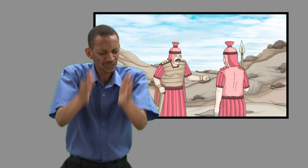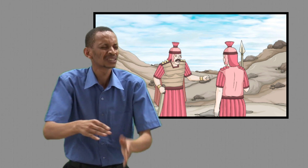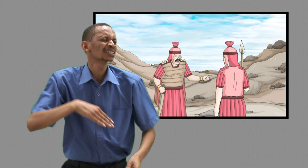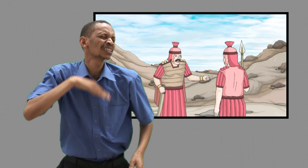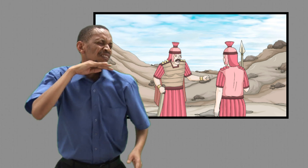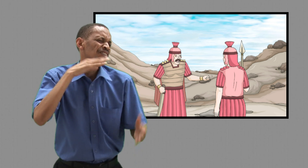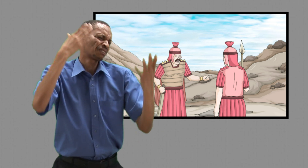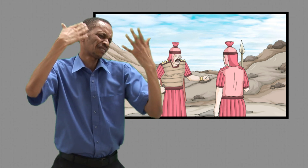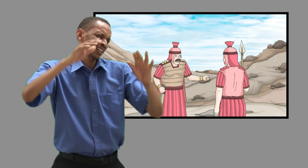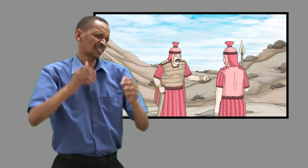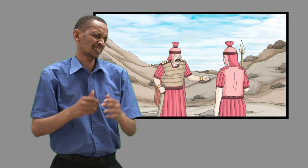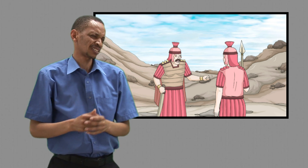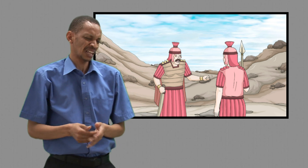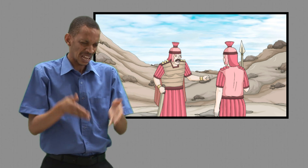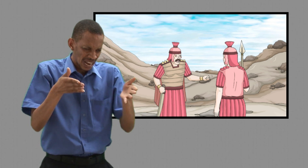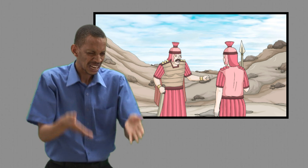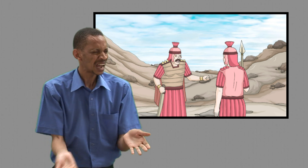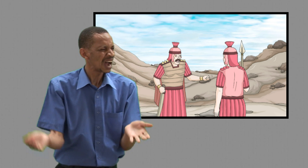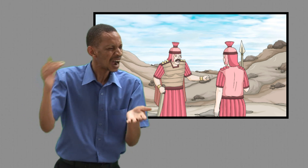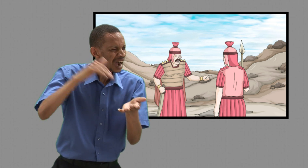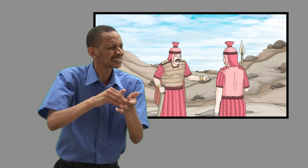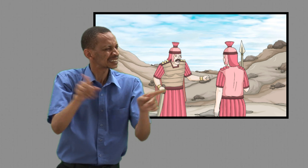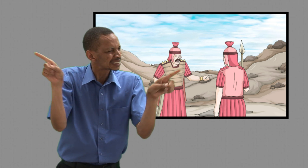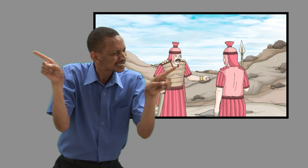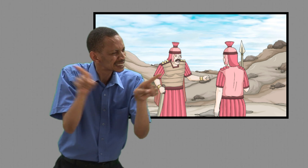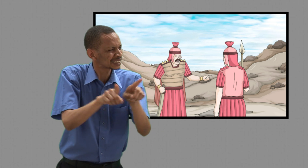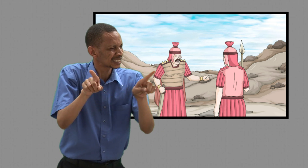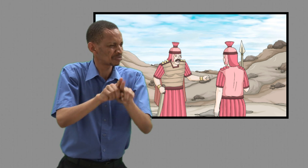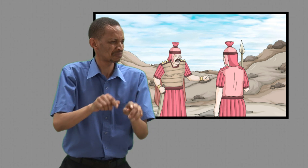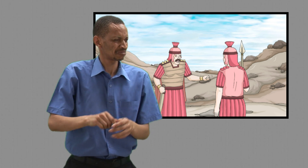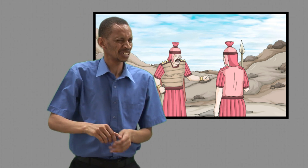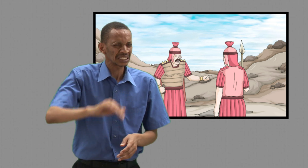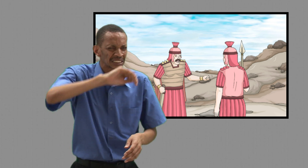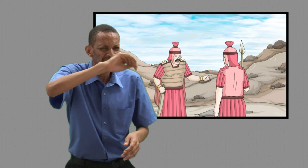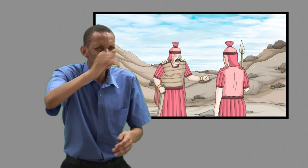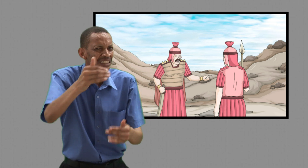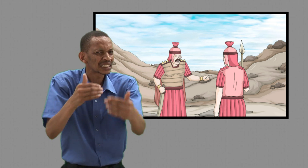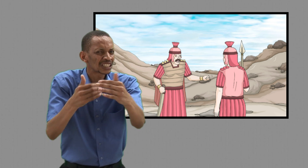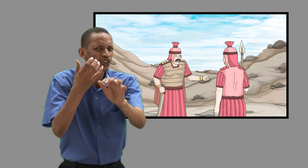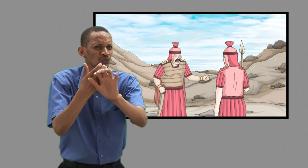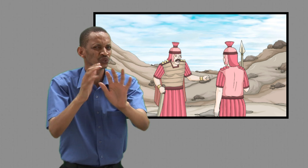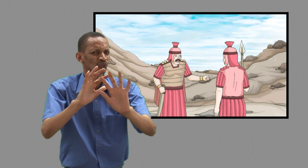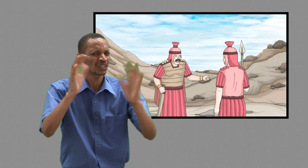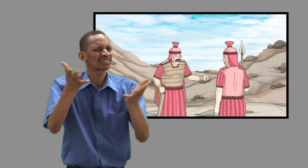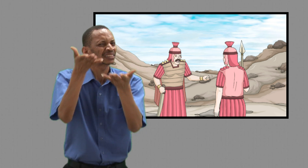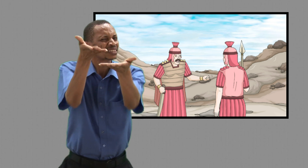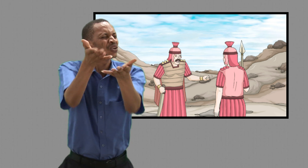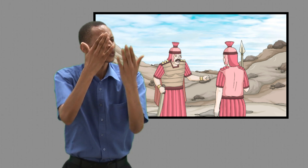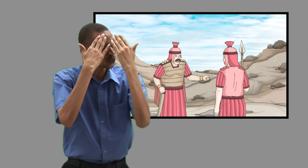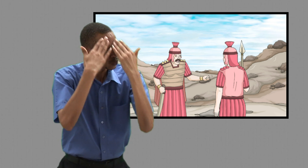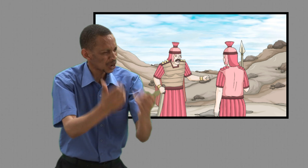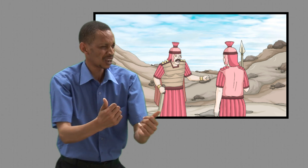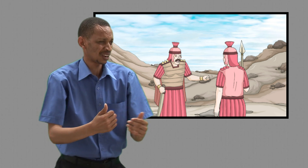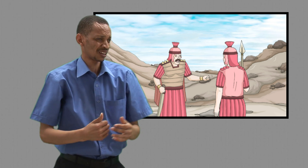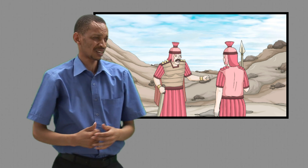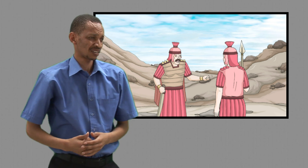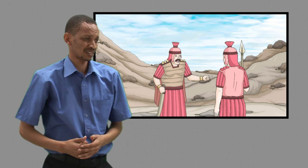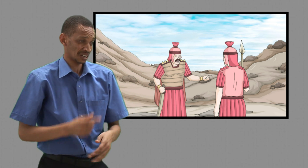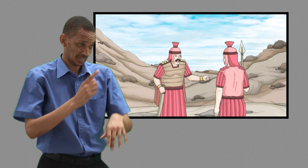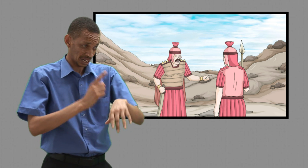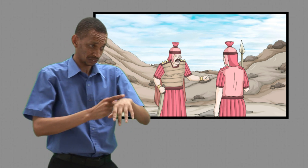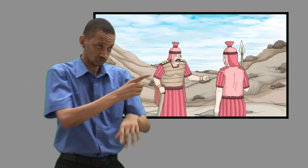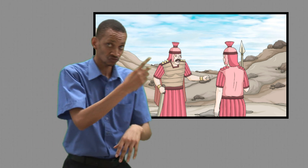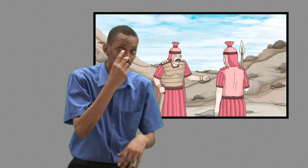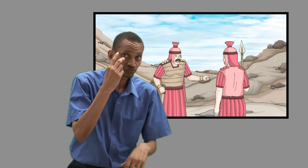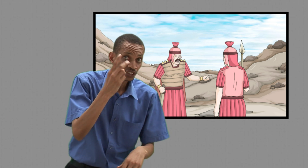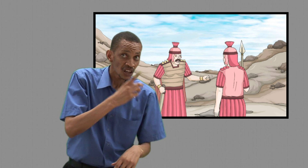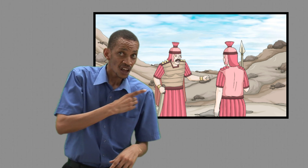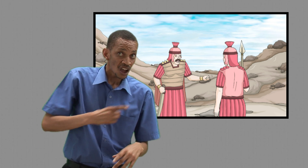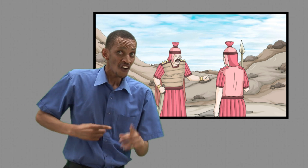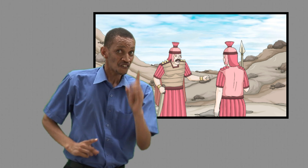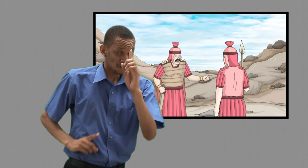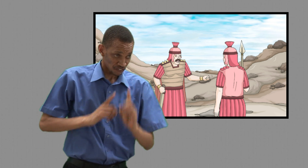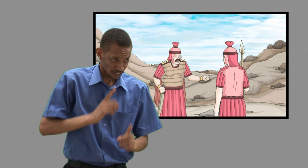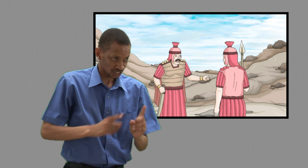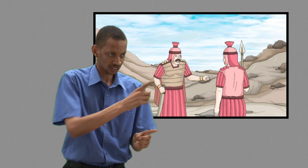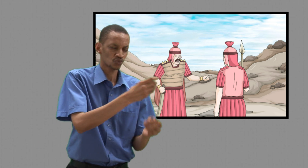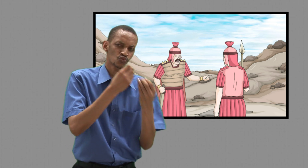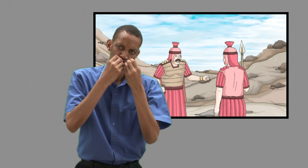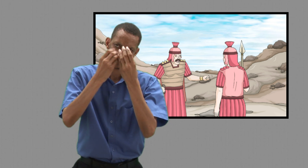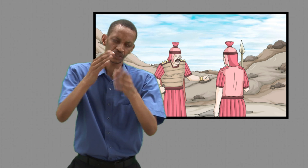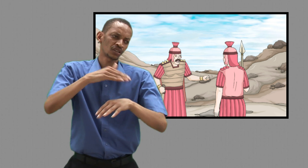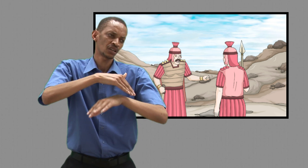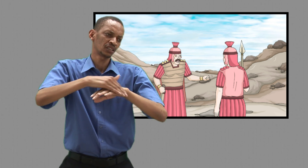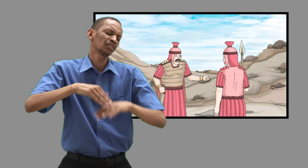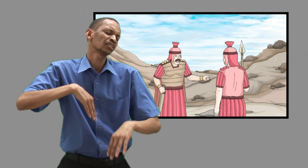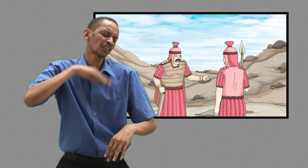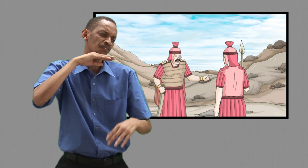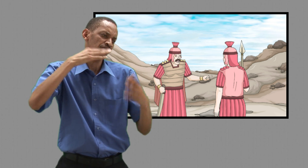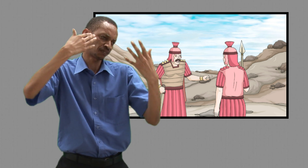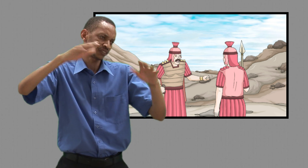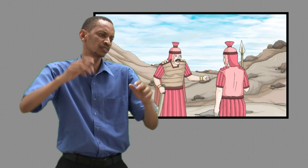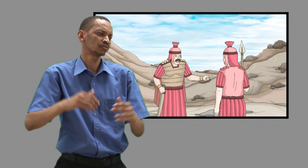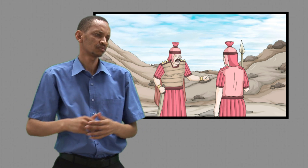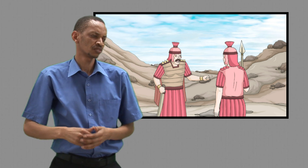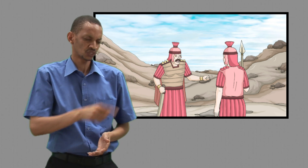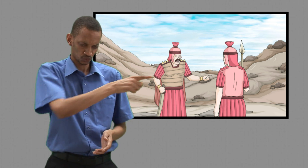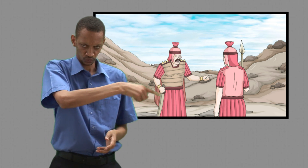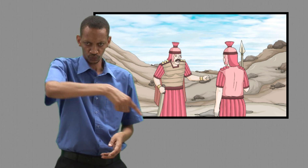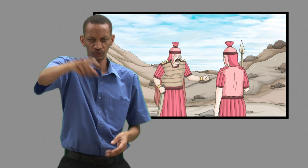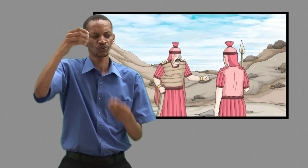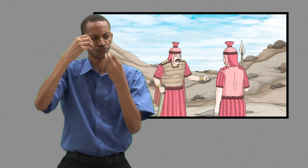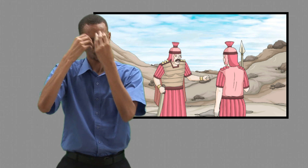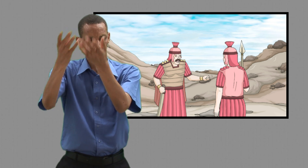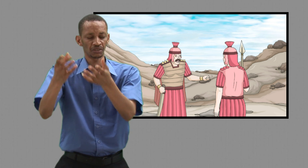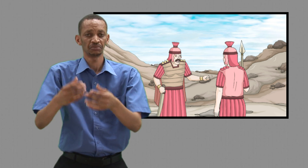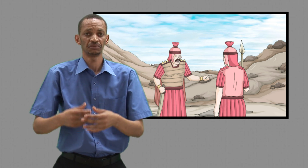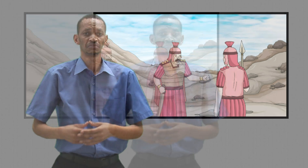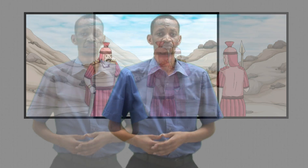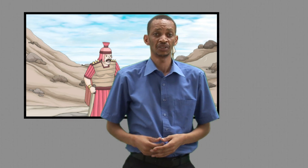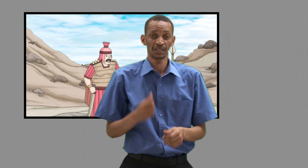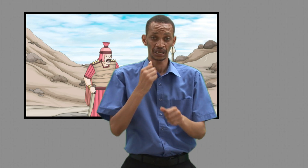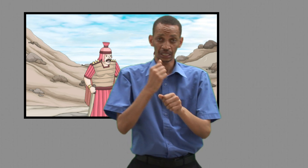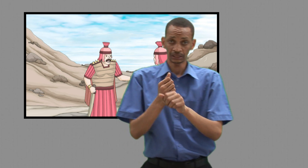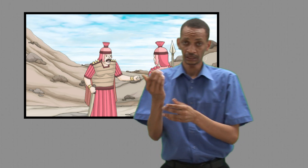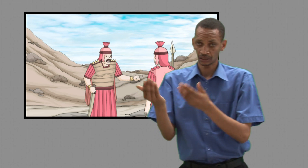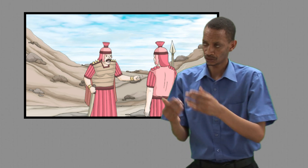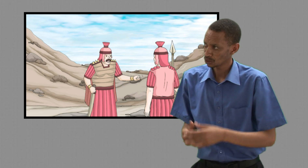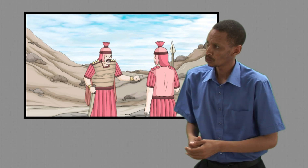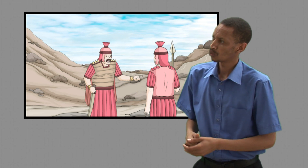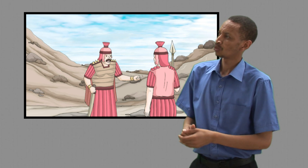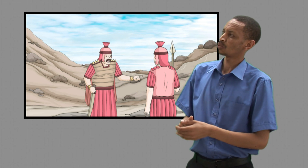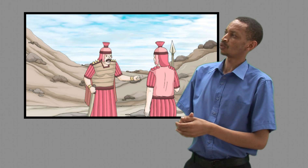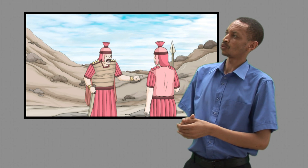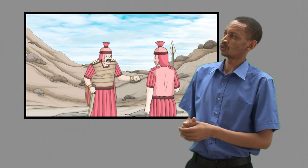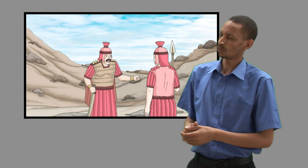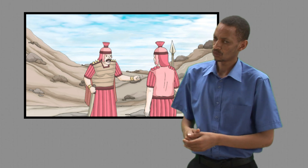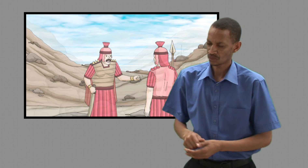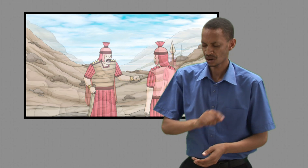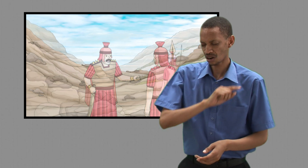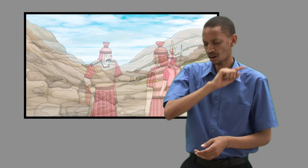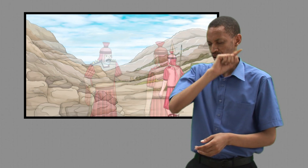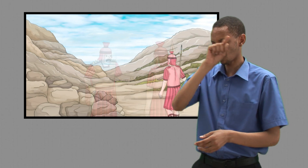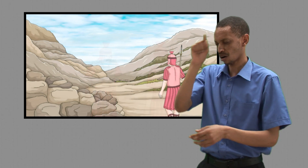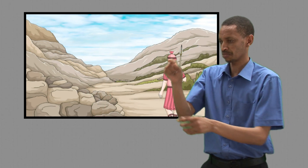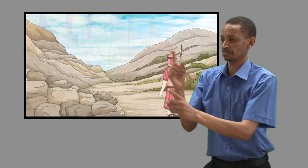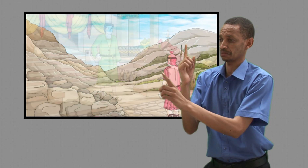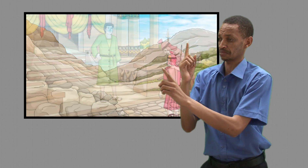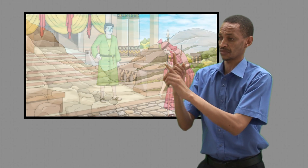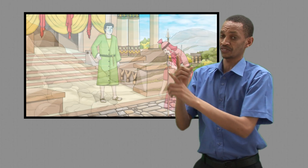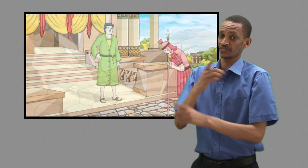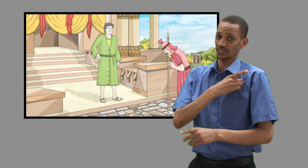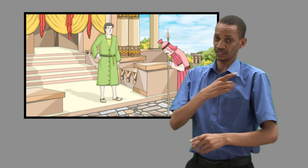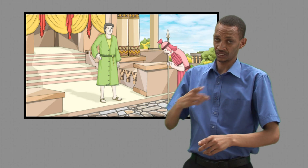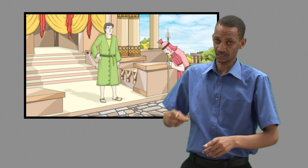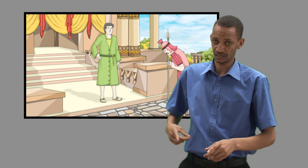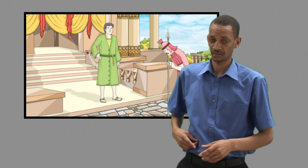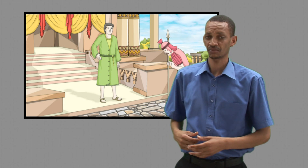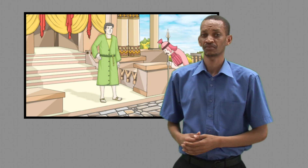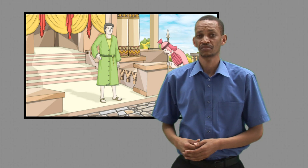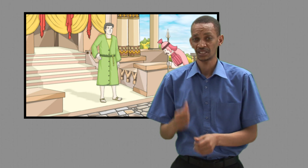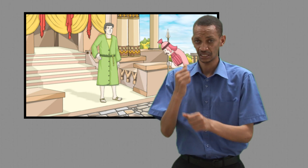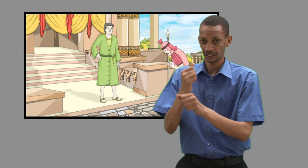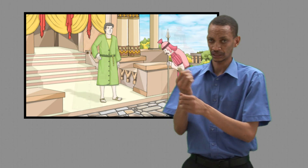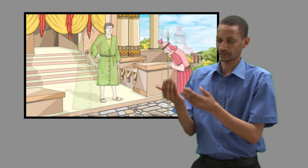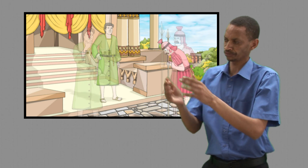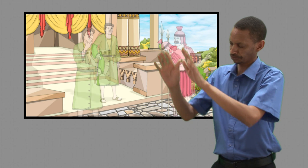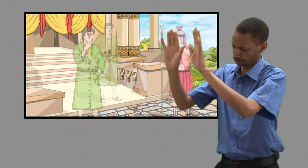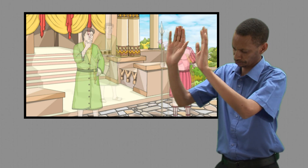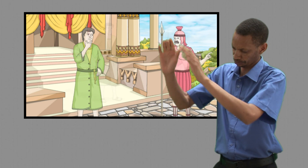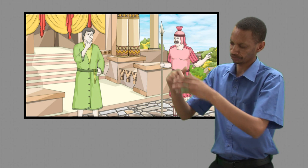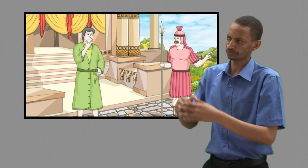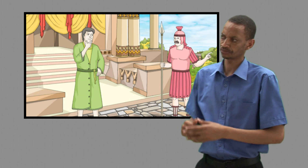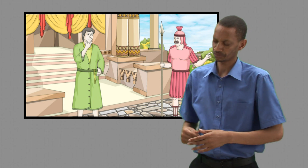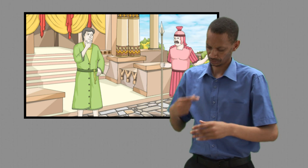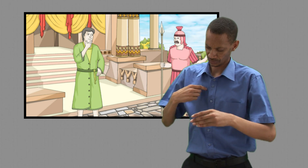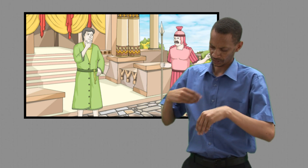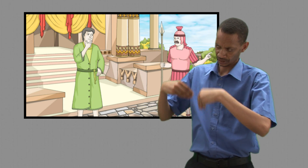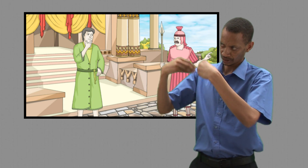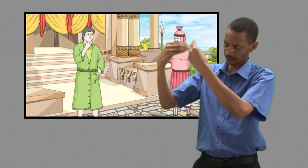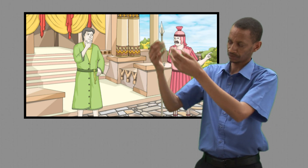Why did you get so close to the wall?’ If so, then you are to say, ‘Your servant Uriah the Hittite is dead as well.’” So the messenger set out and reported to David all that Joab had sent him to say.